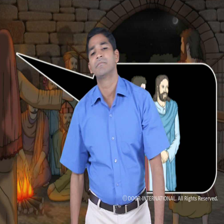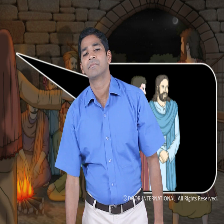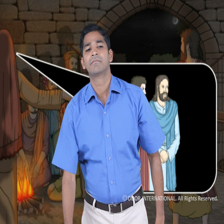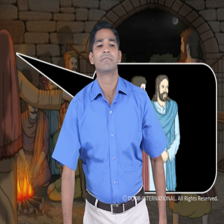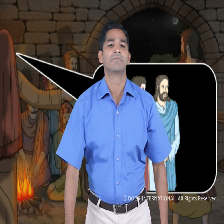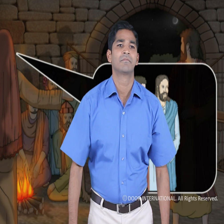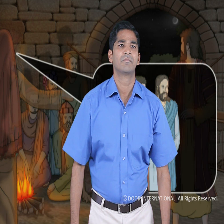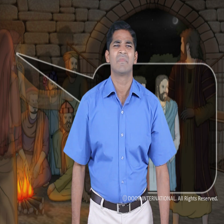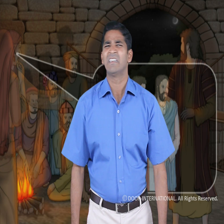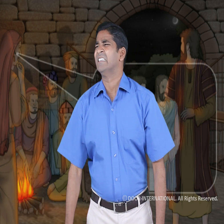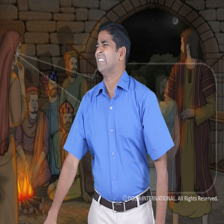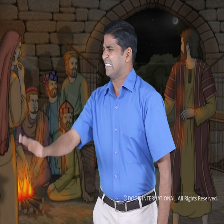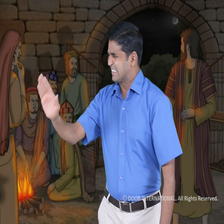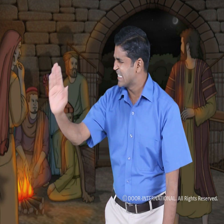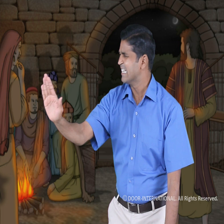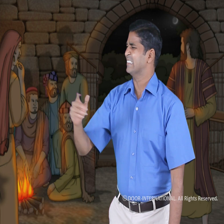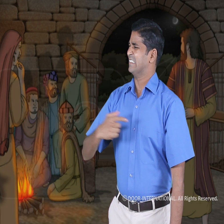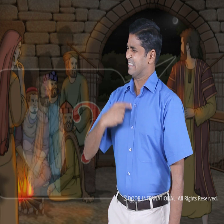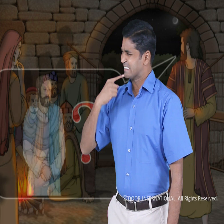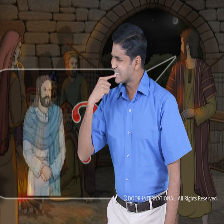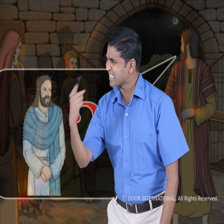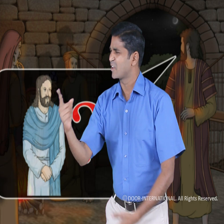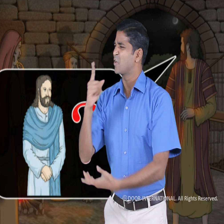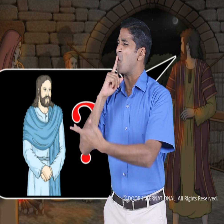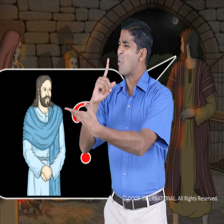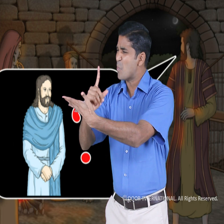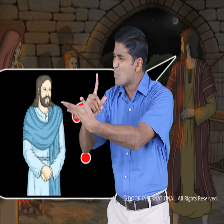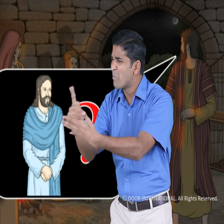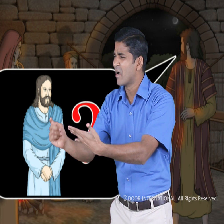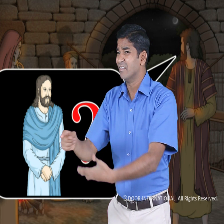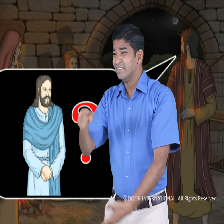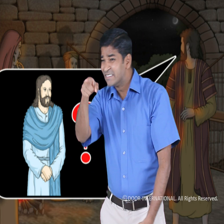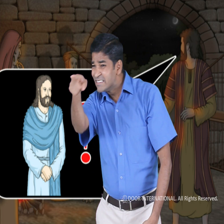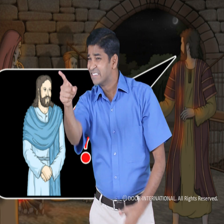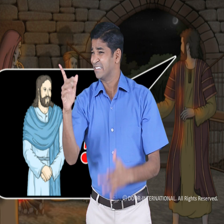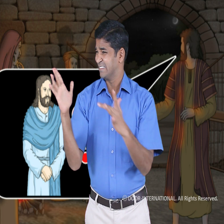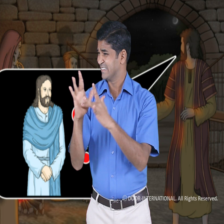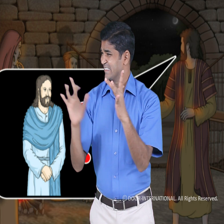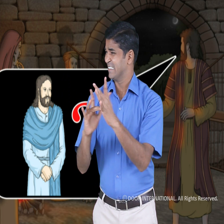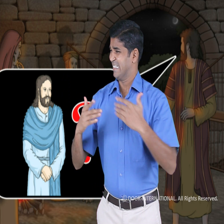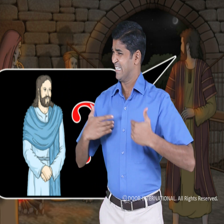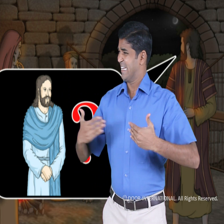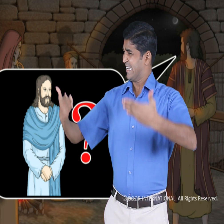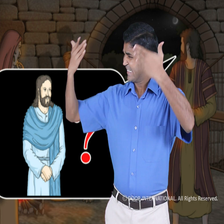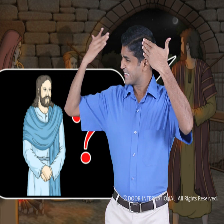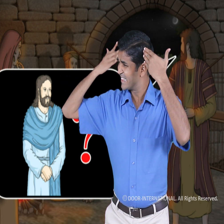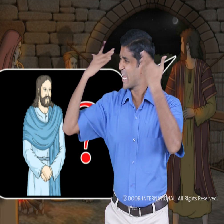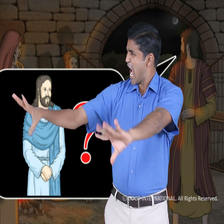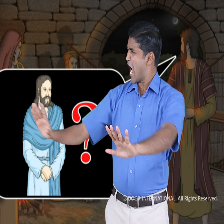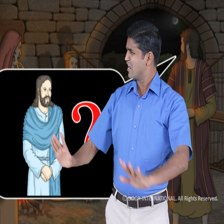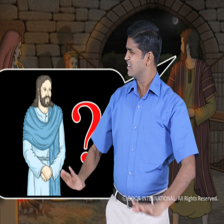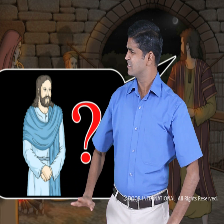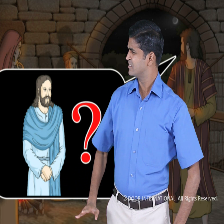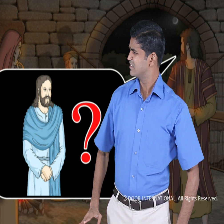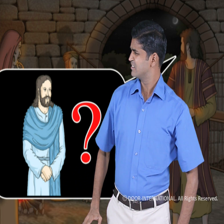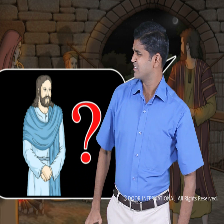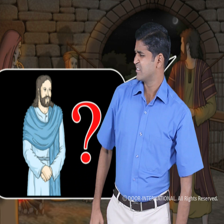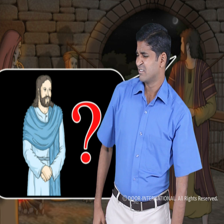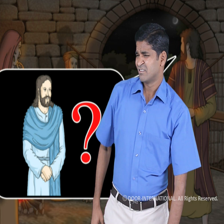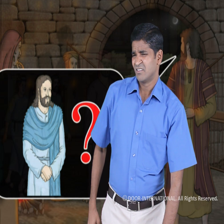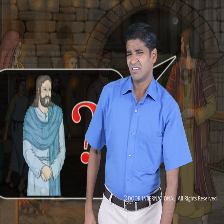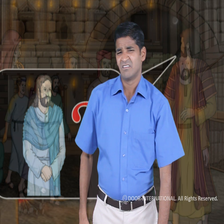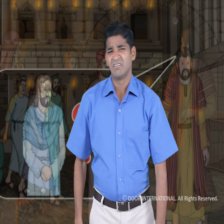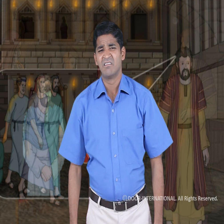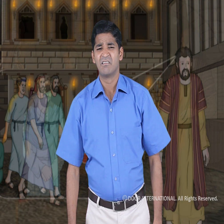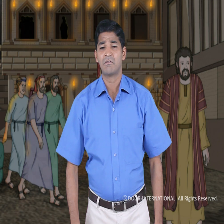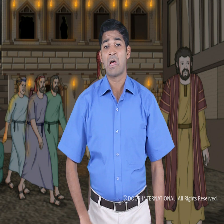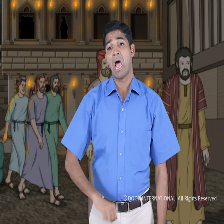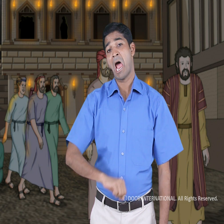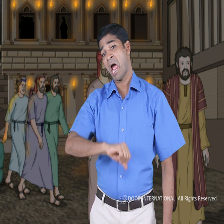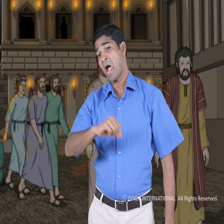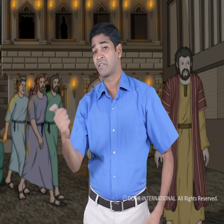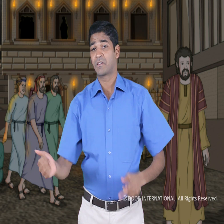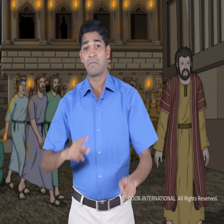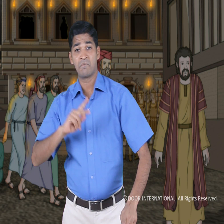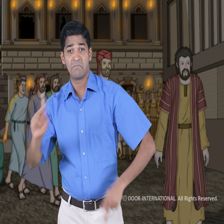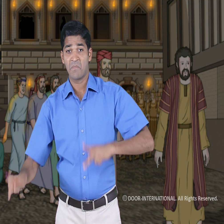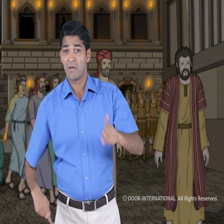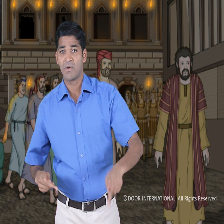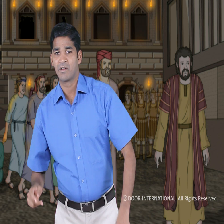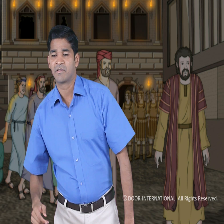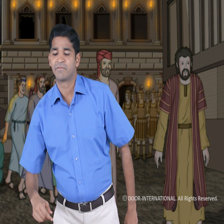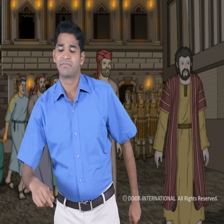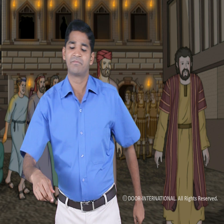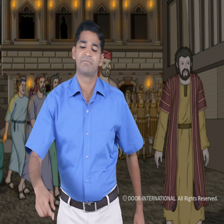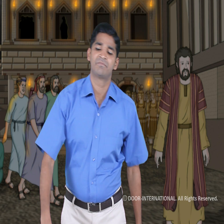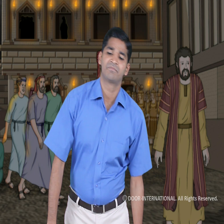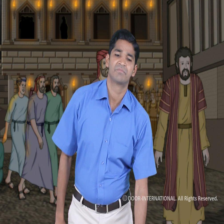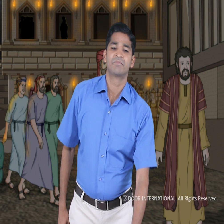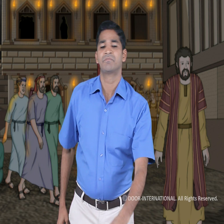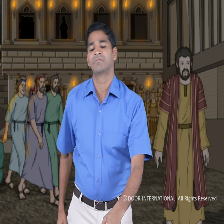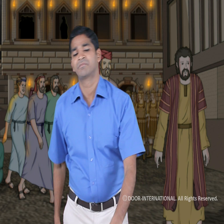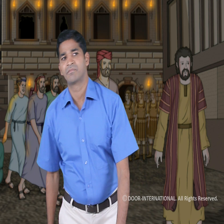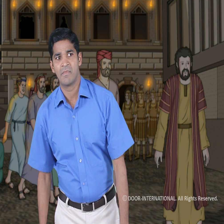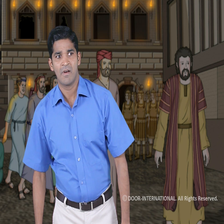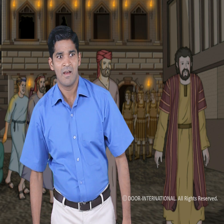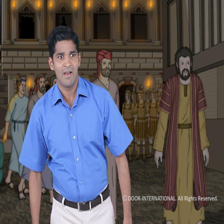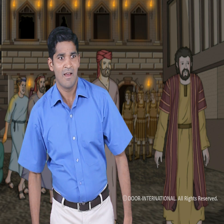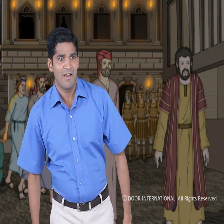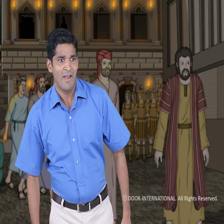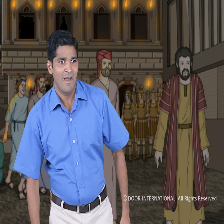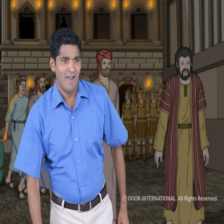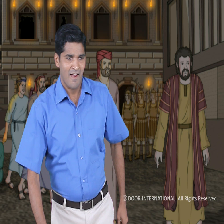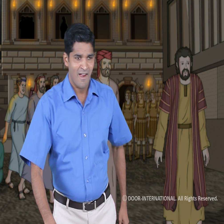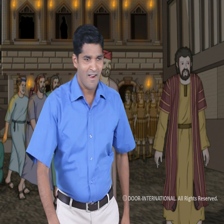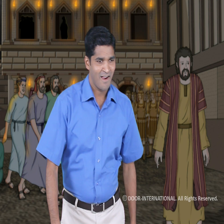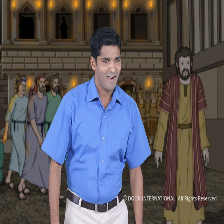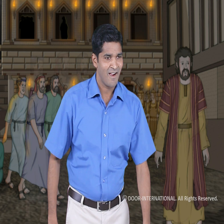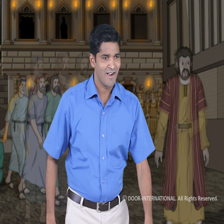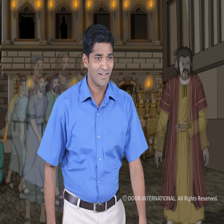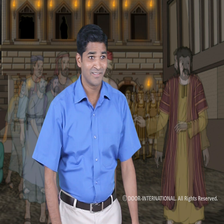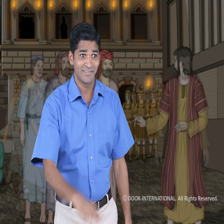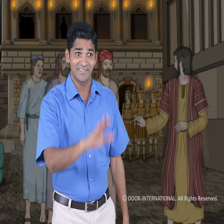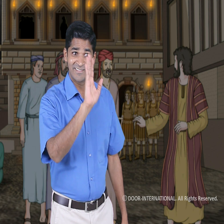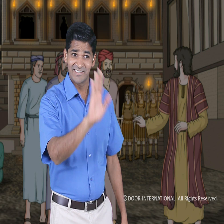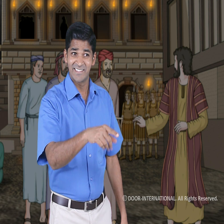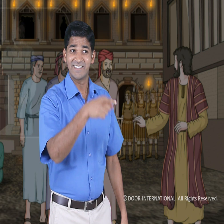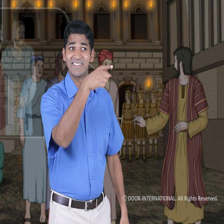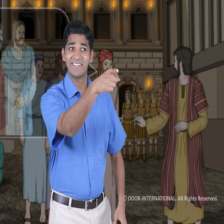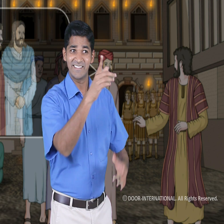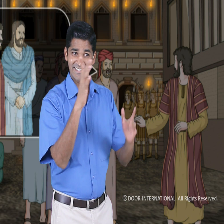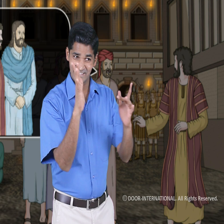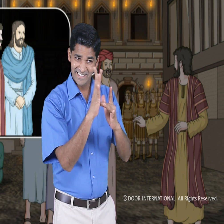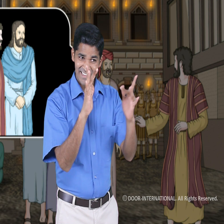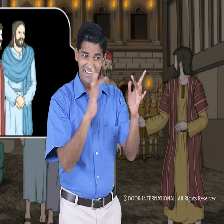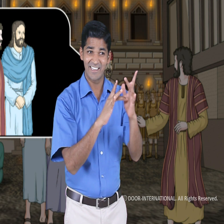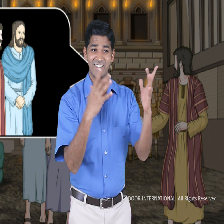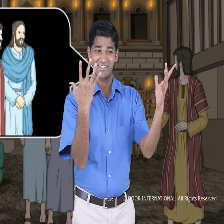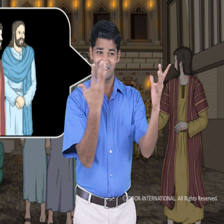And again he denied it with an oath: “I do not know the man!” After a little while, those standing nearby came up to Peter.